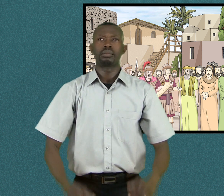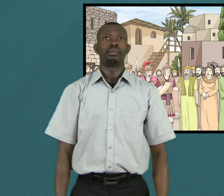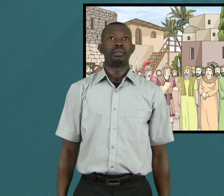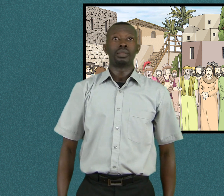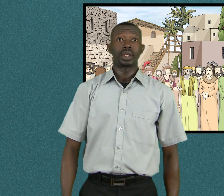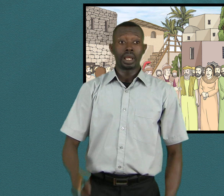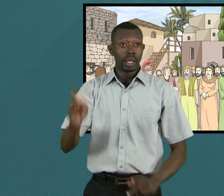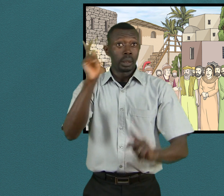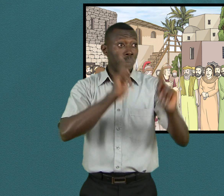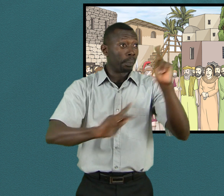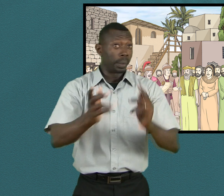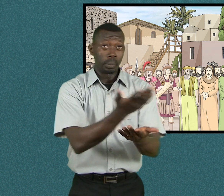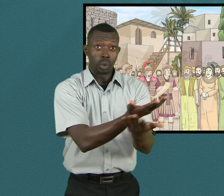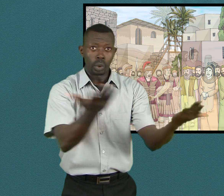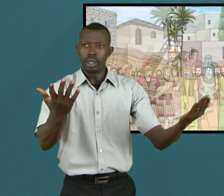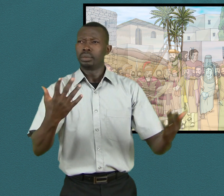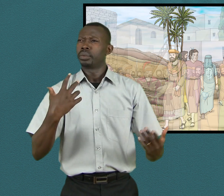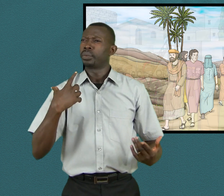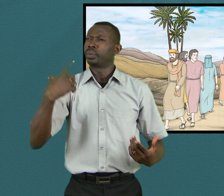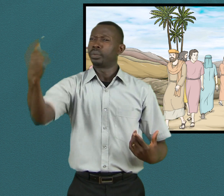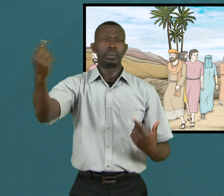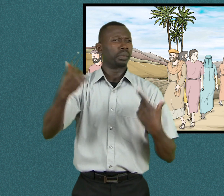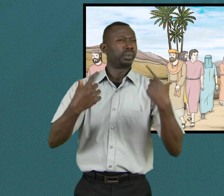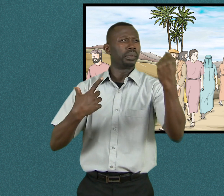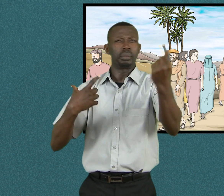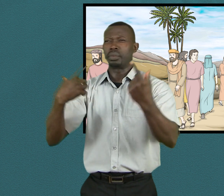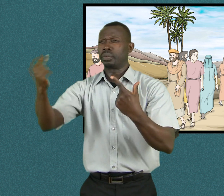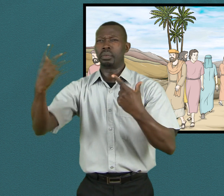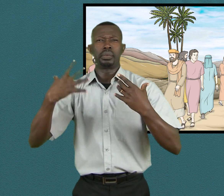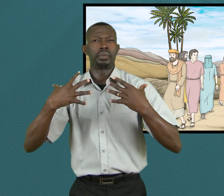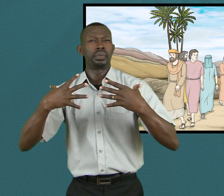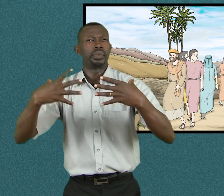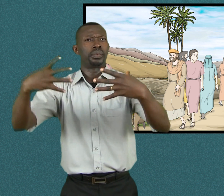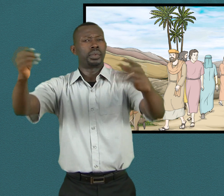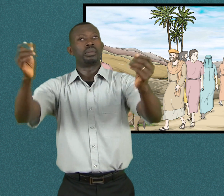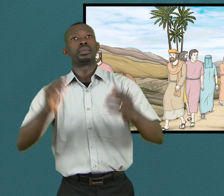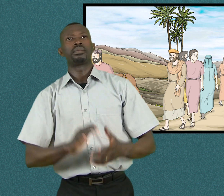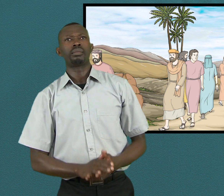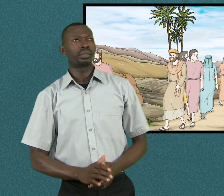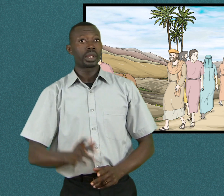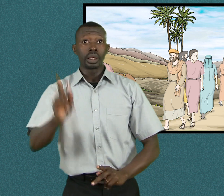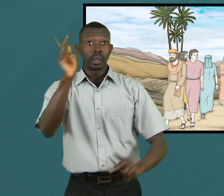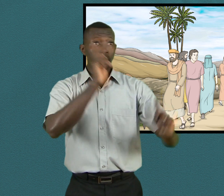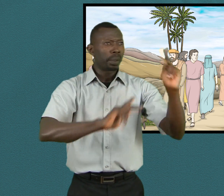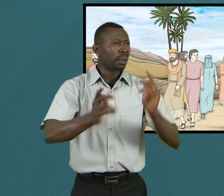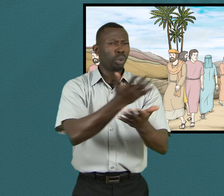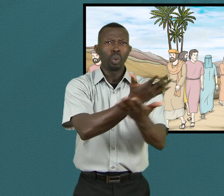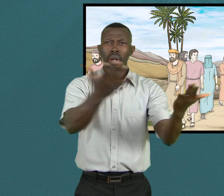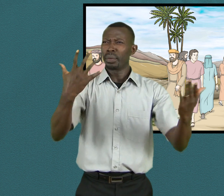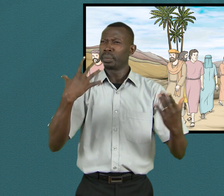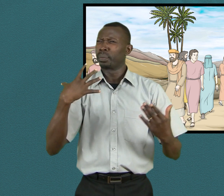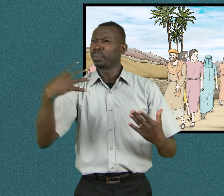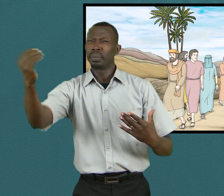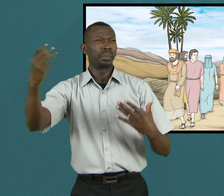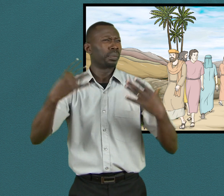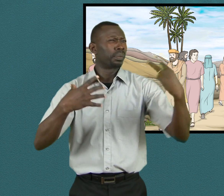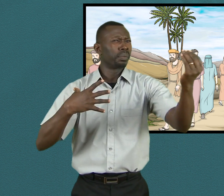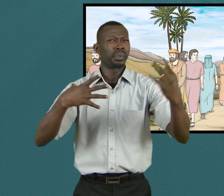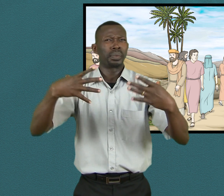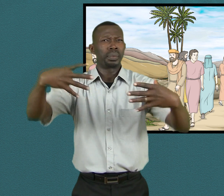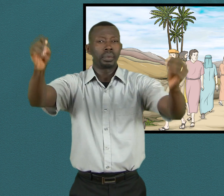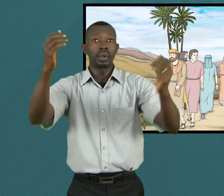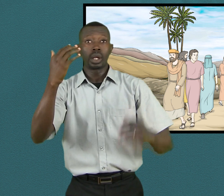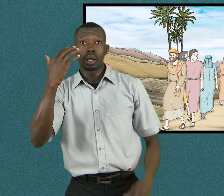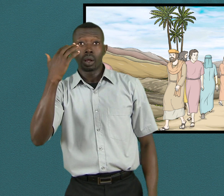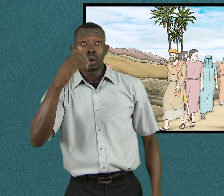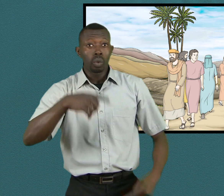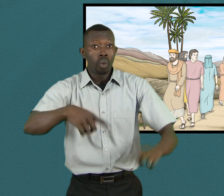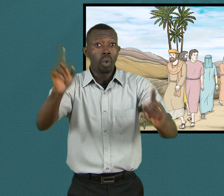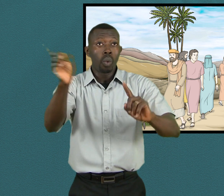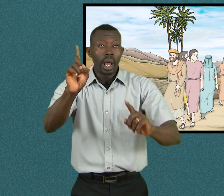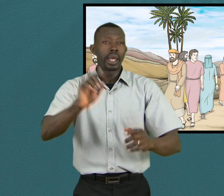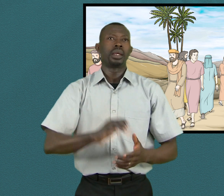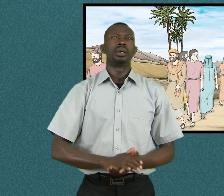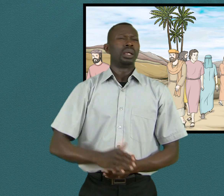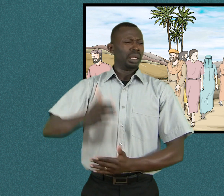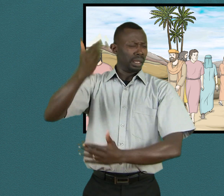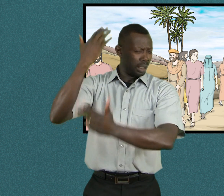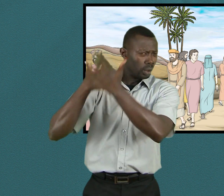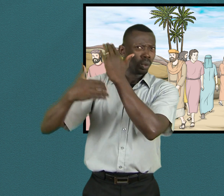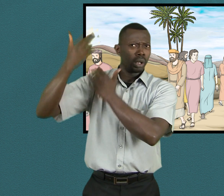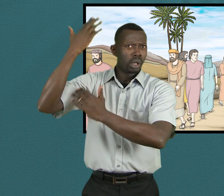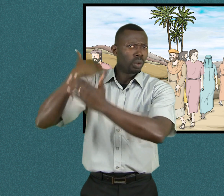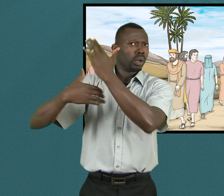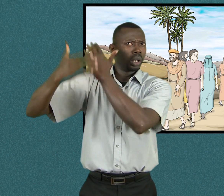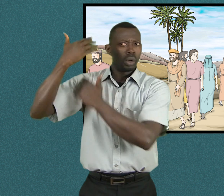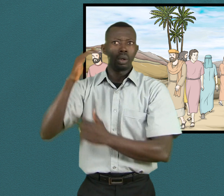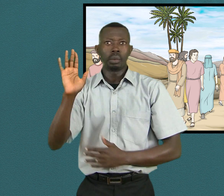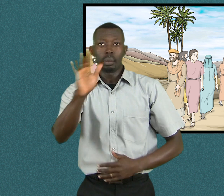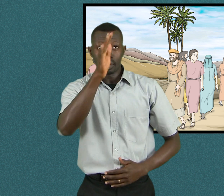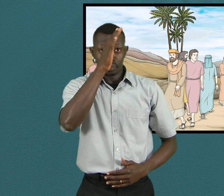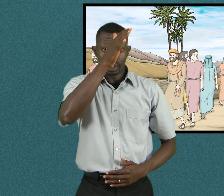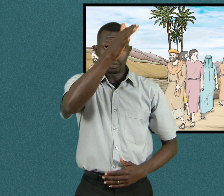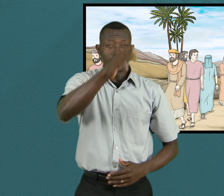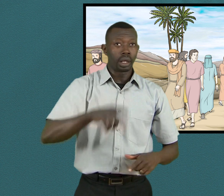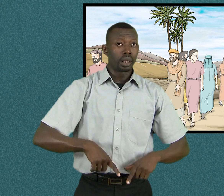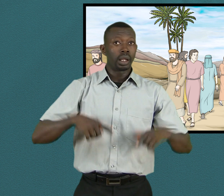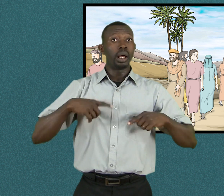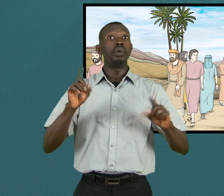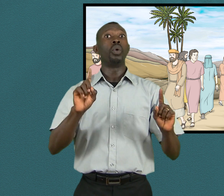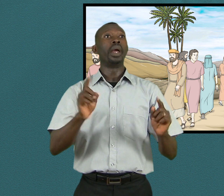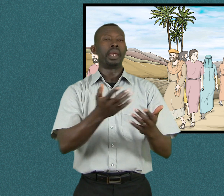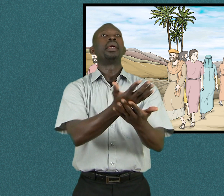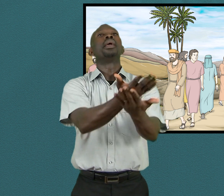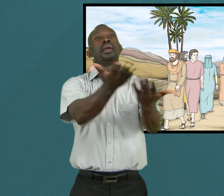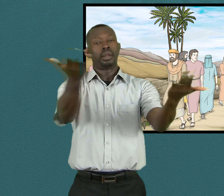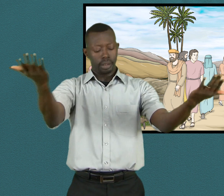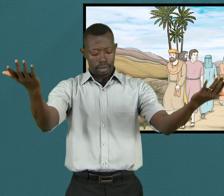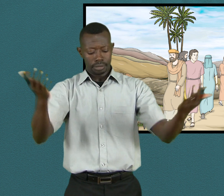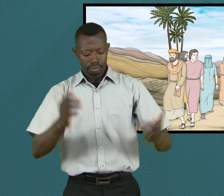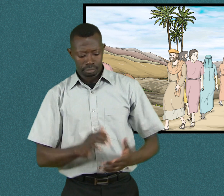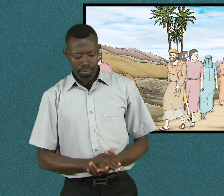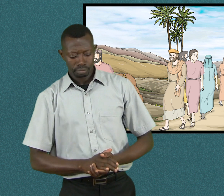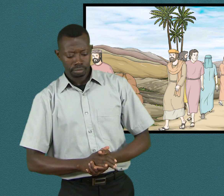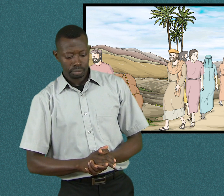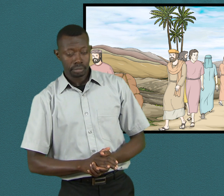And everyone went to his own town to register.